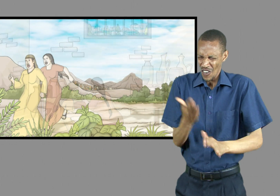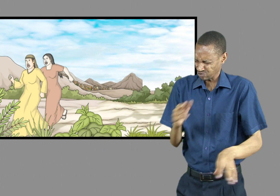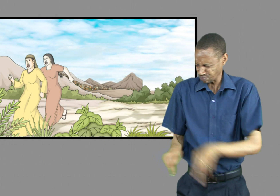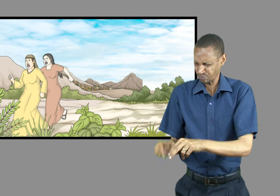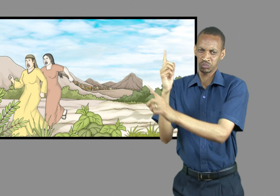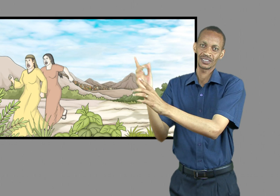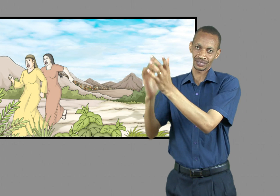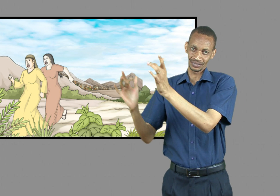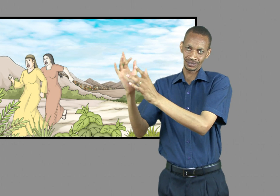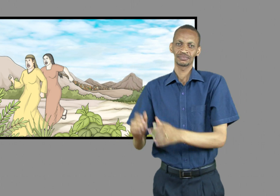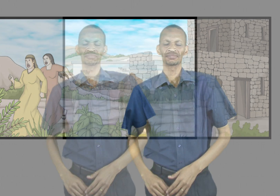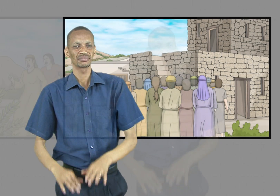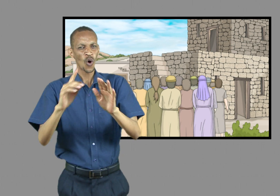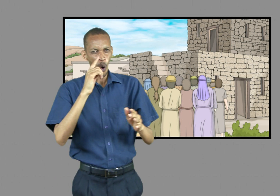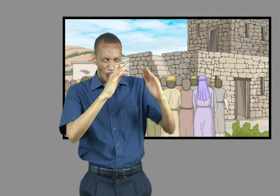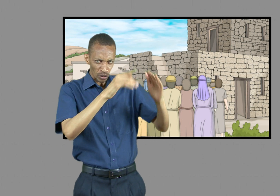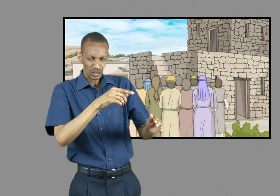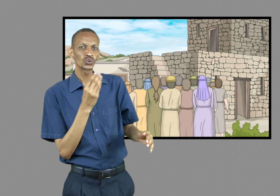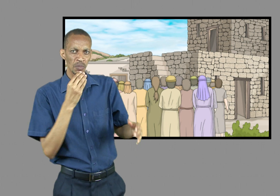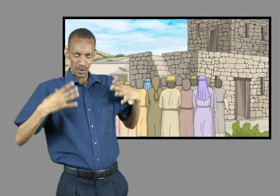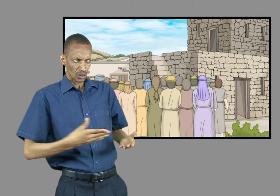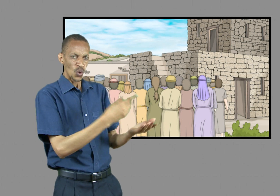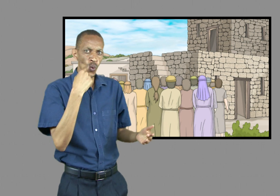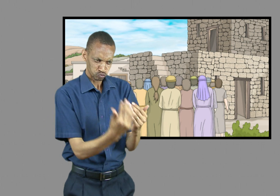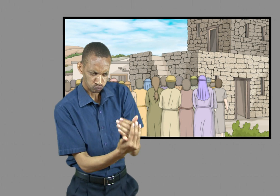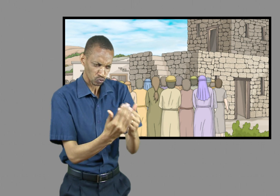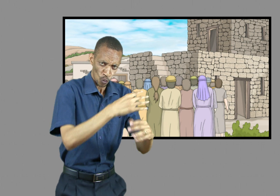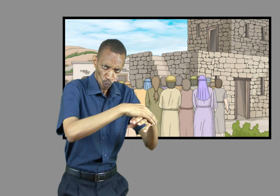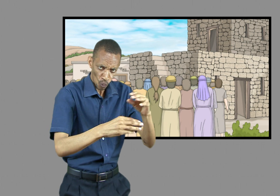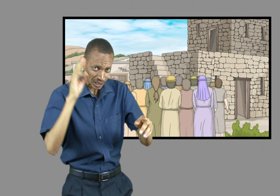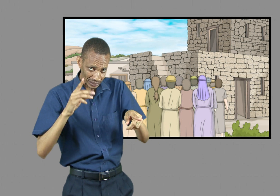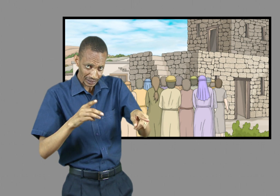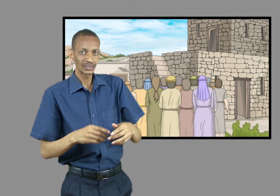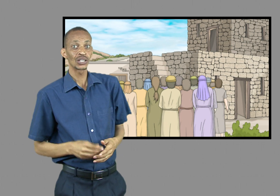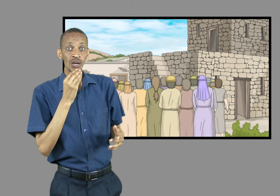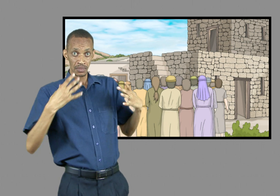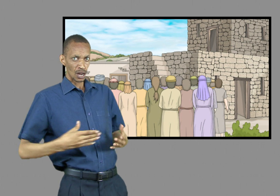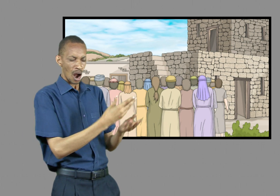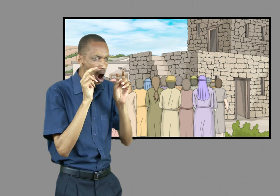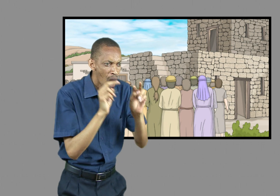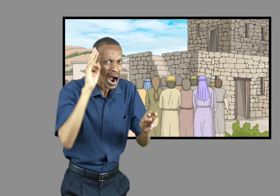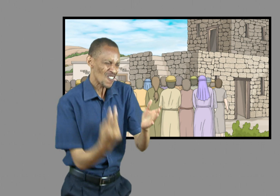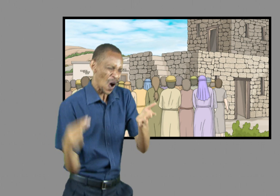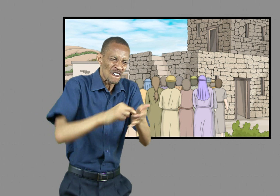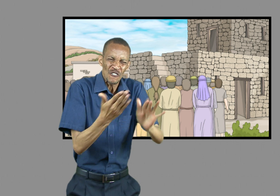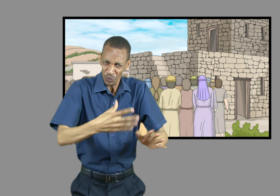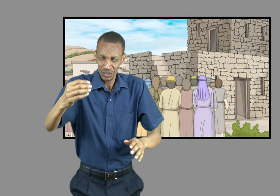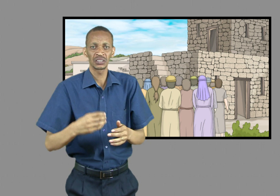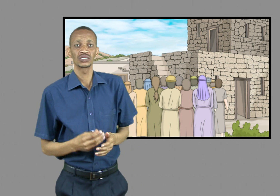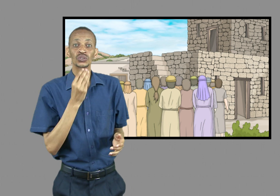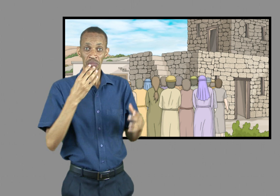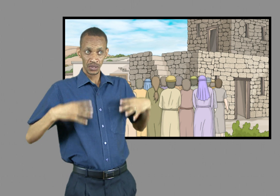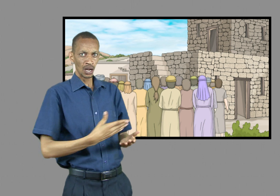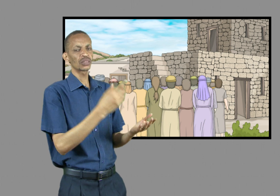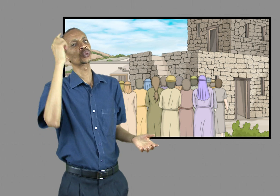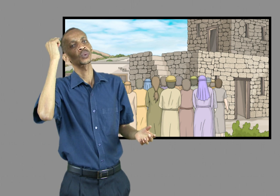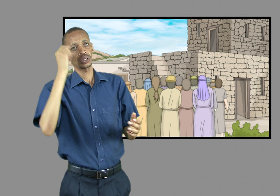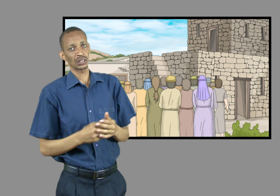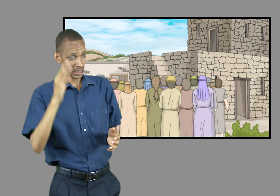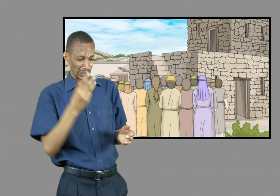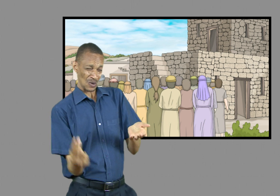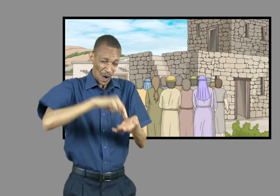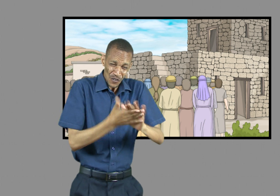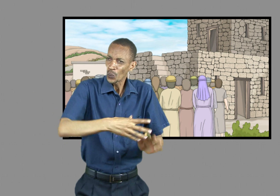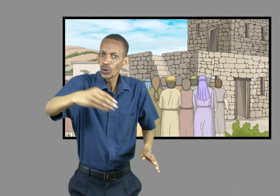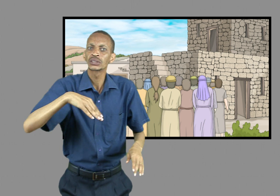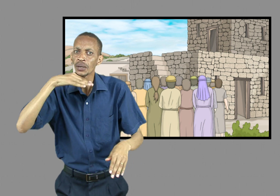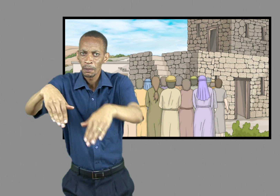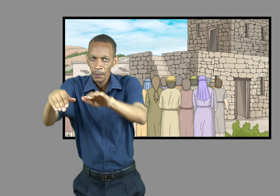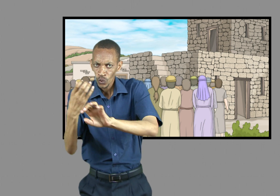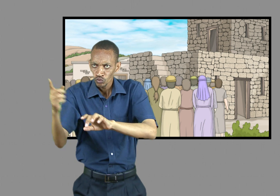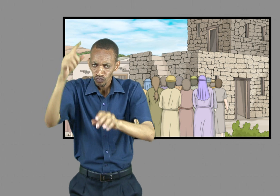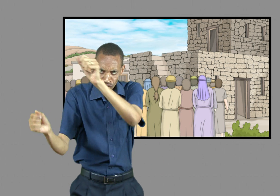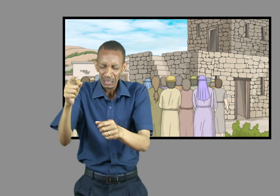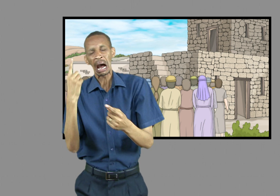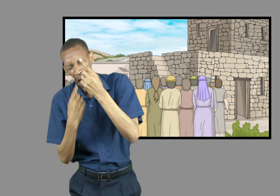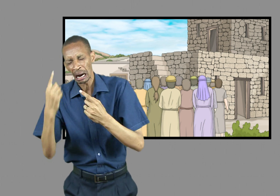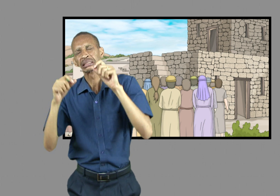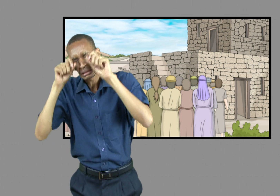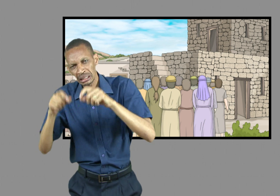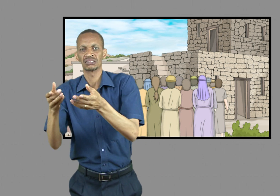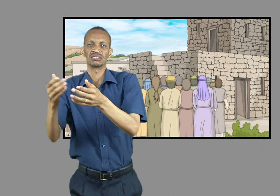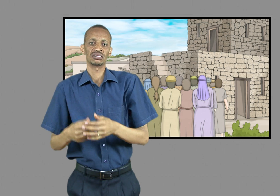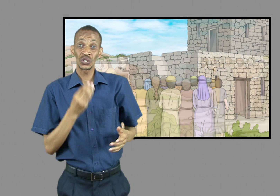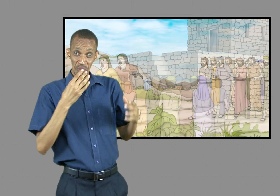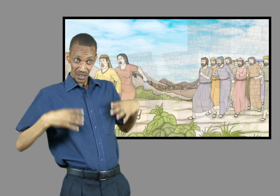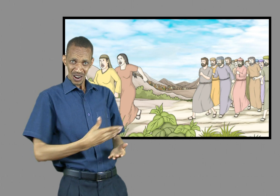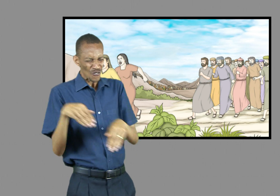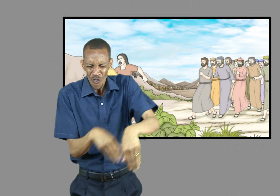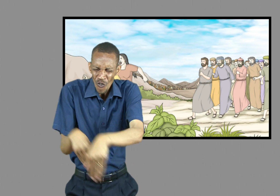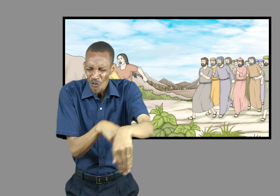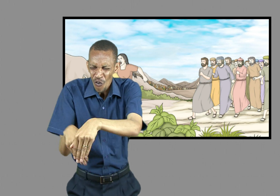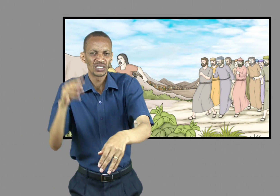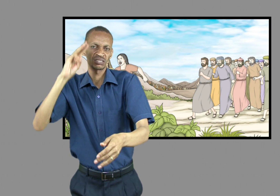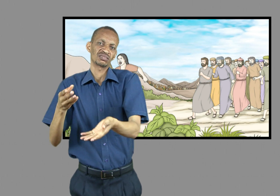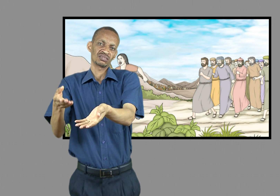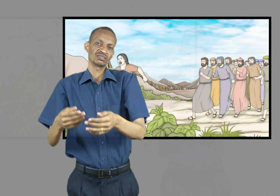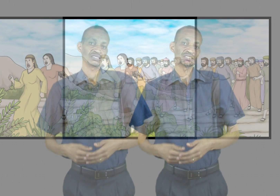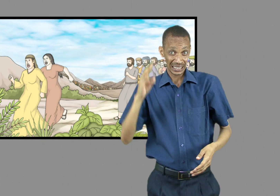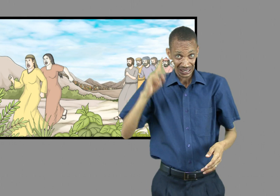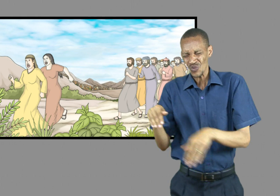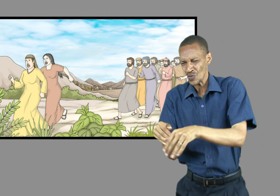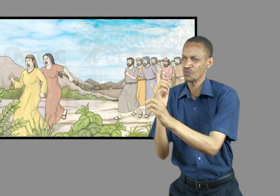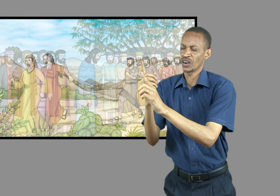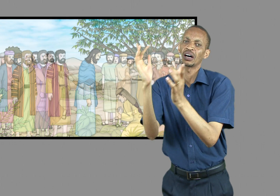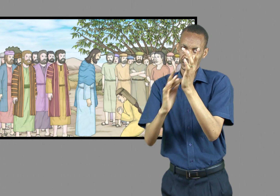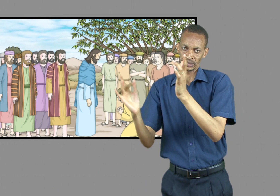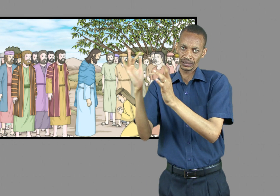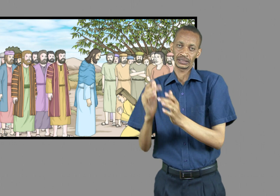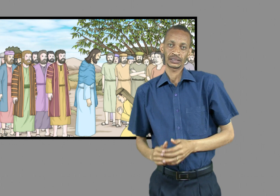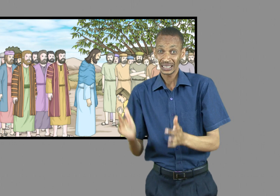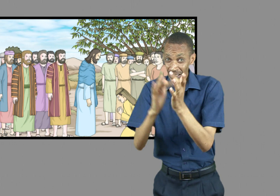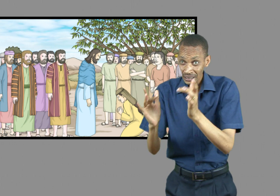When the Jews who were in the house consoling Mary saw how quickly she got up and went out, they followed her, supposing she was going to the tomb to mourn there.